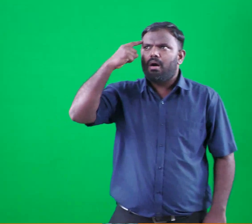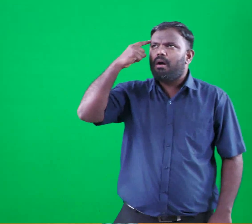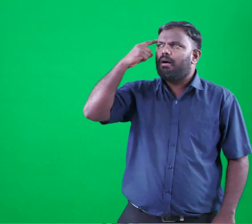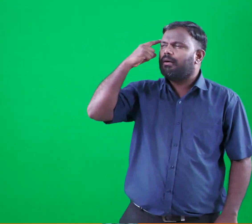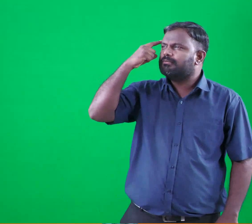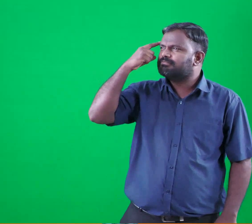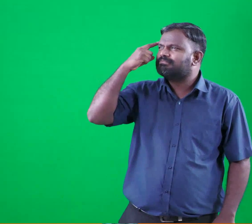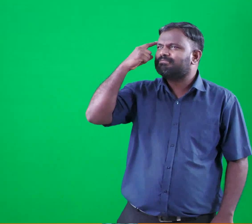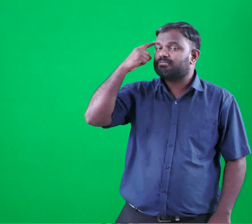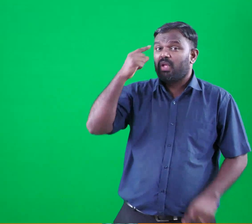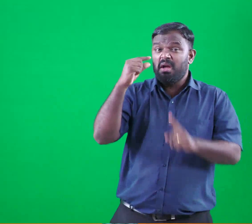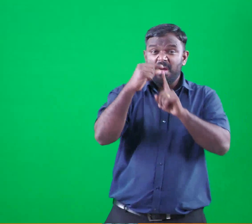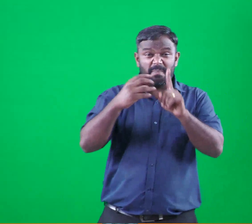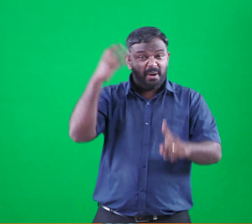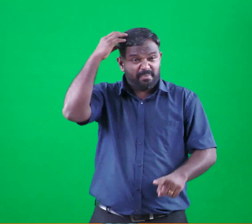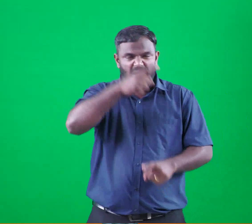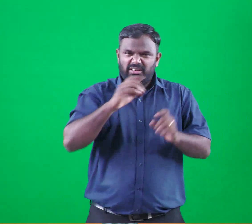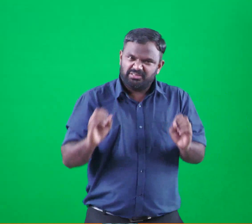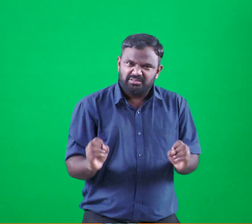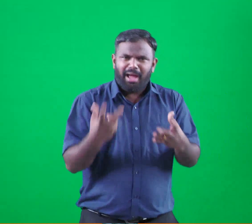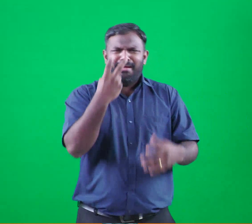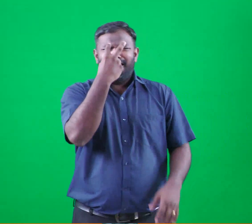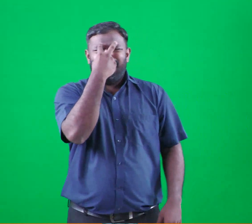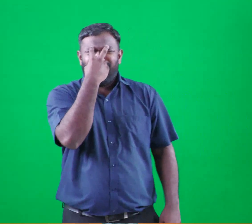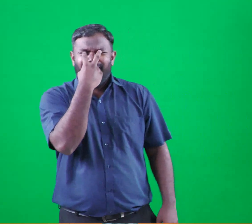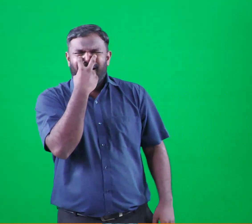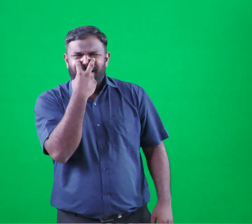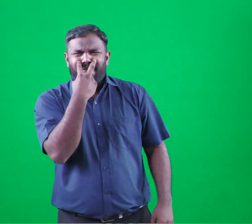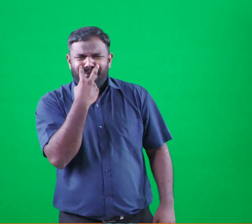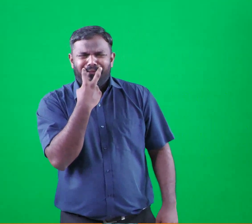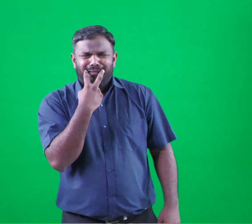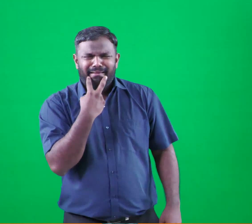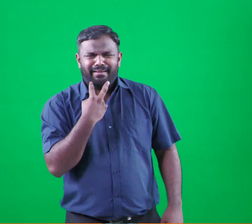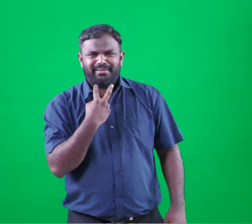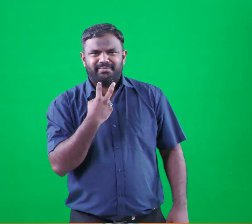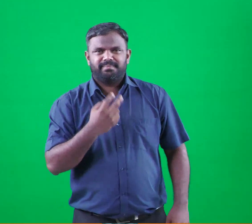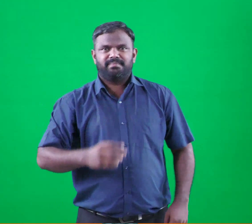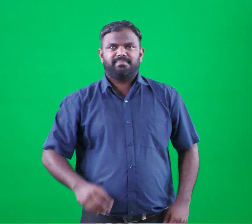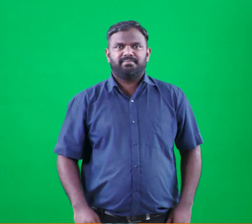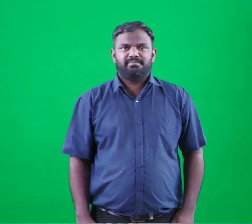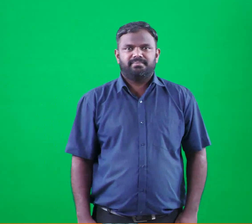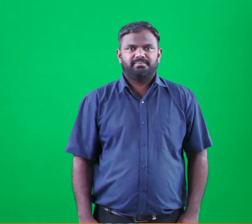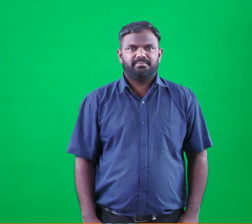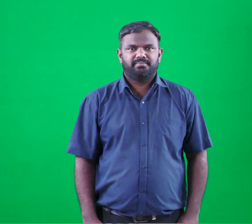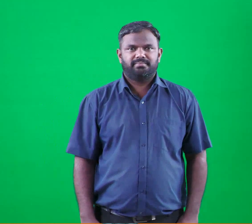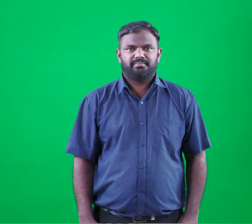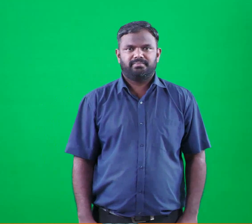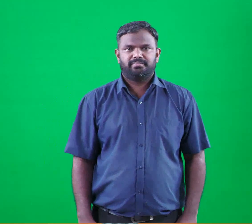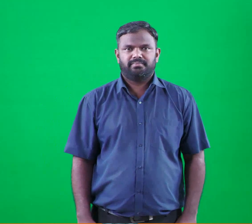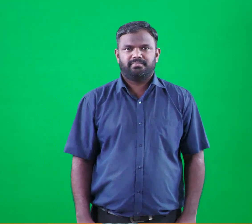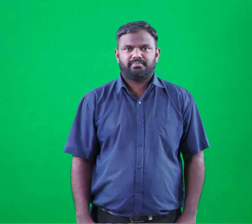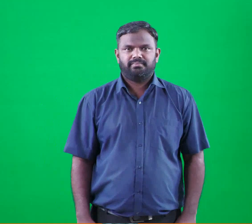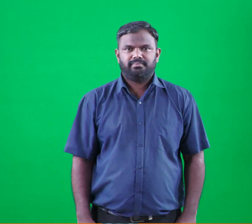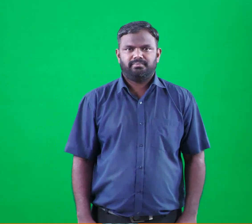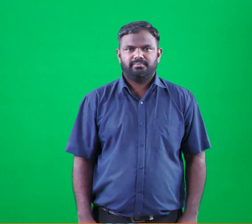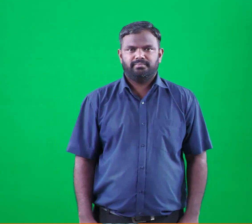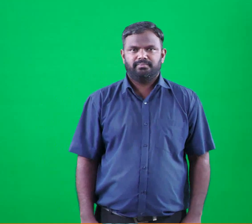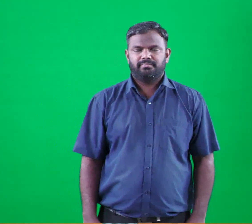And he broke down and wept.